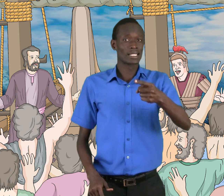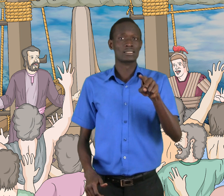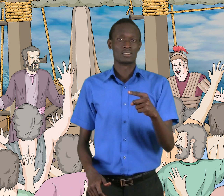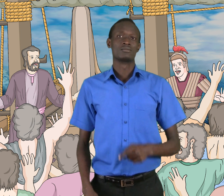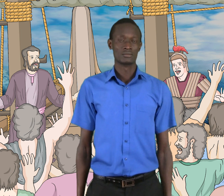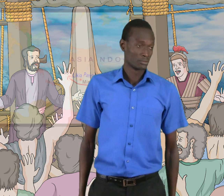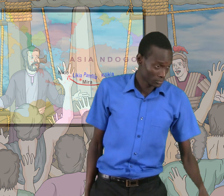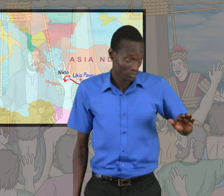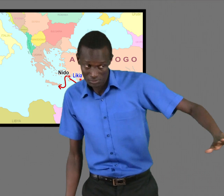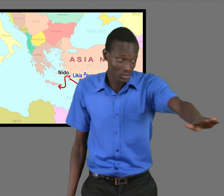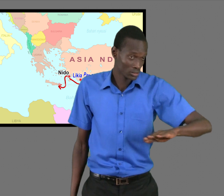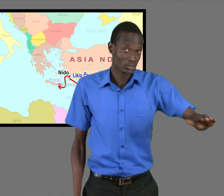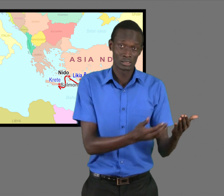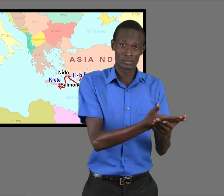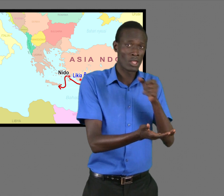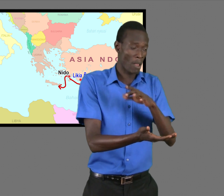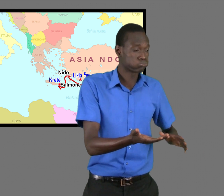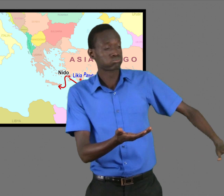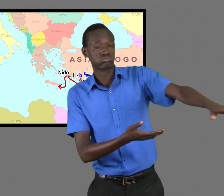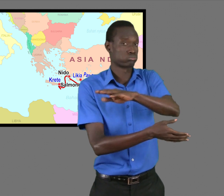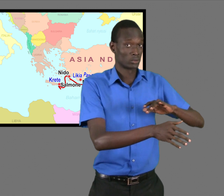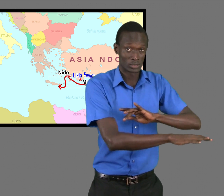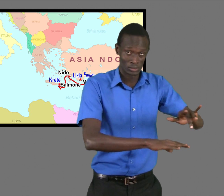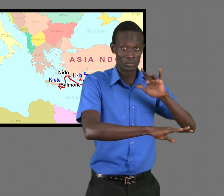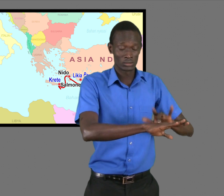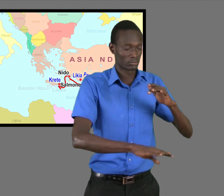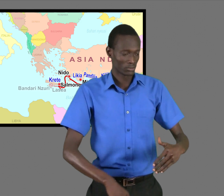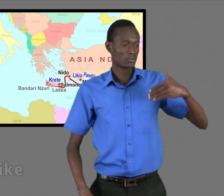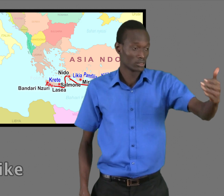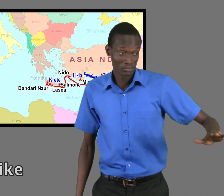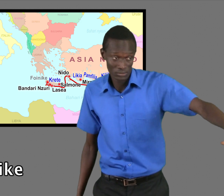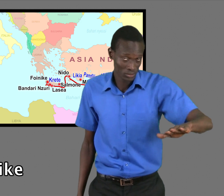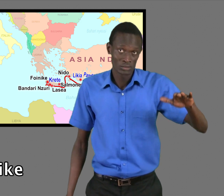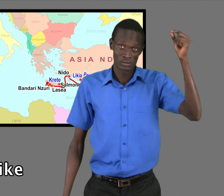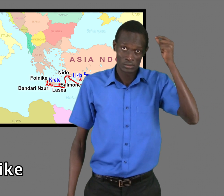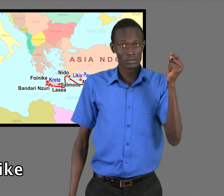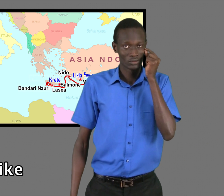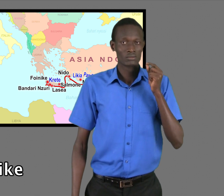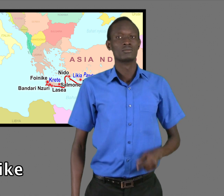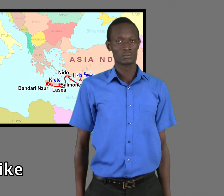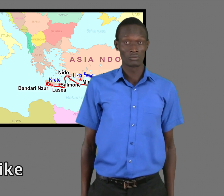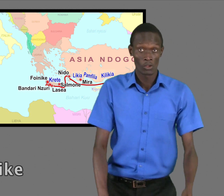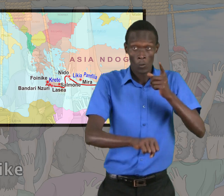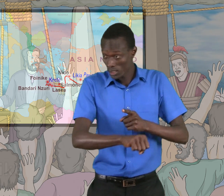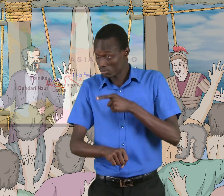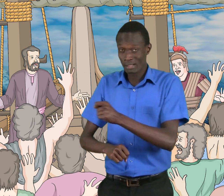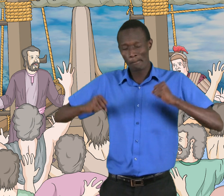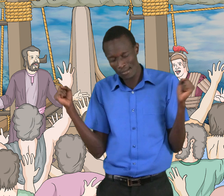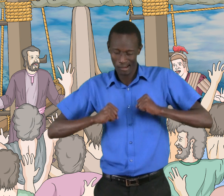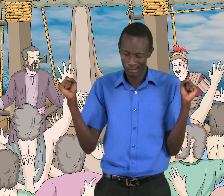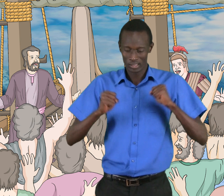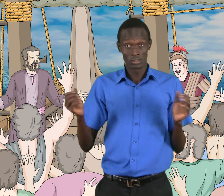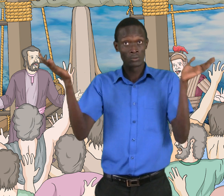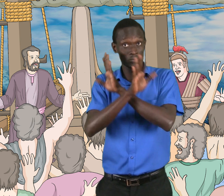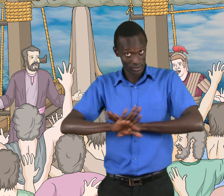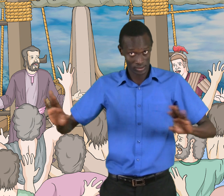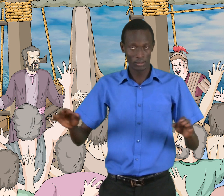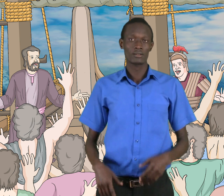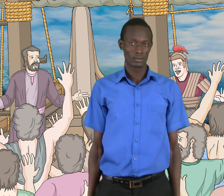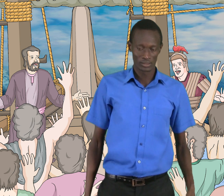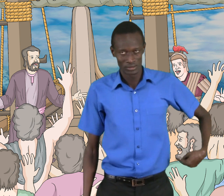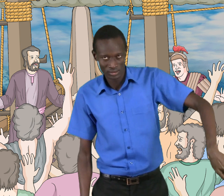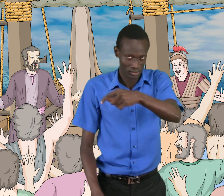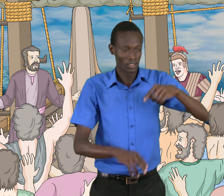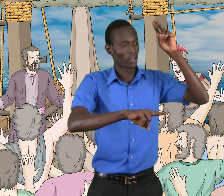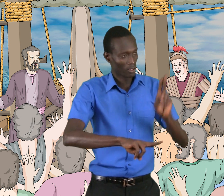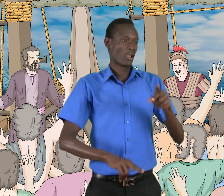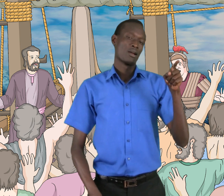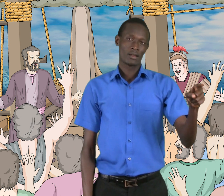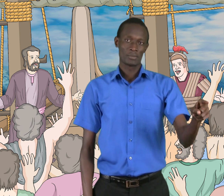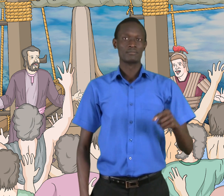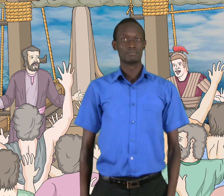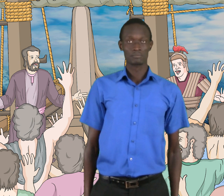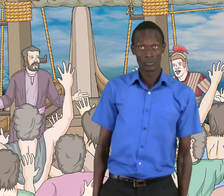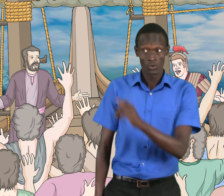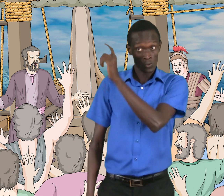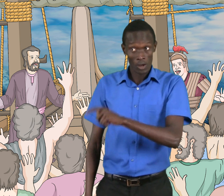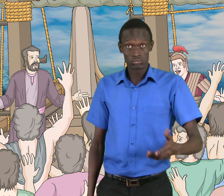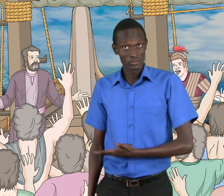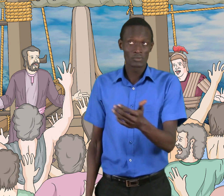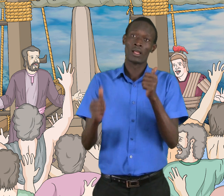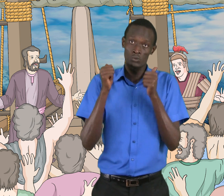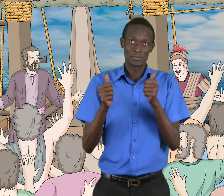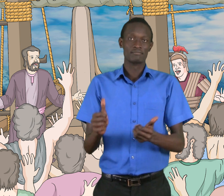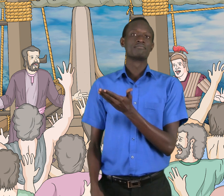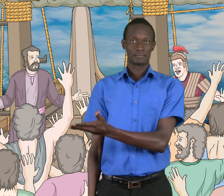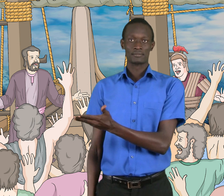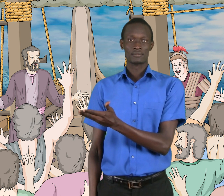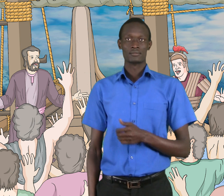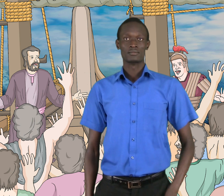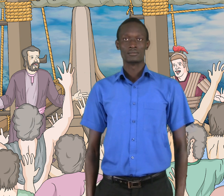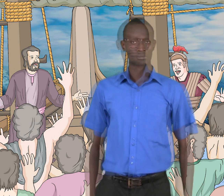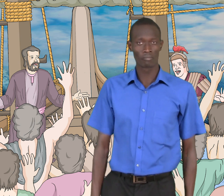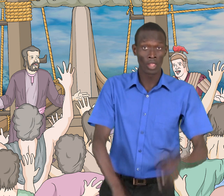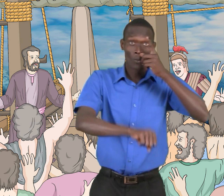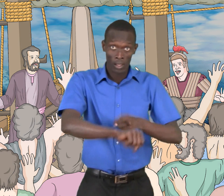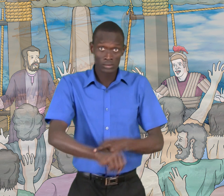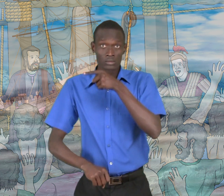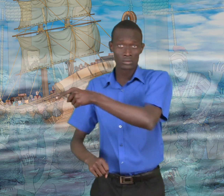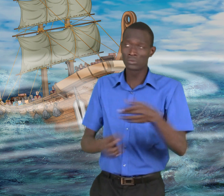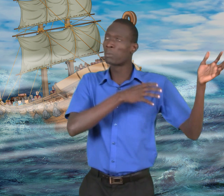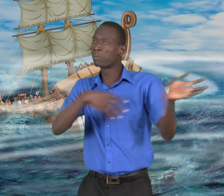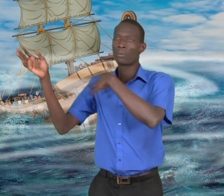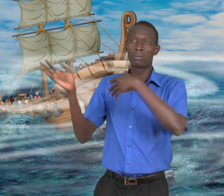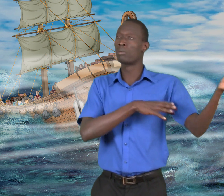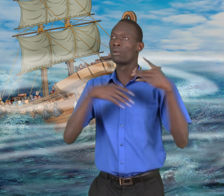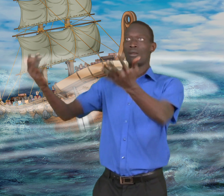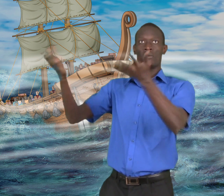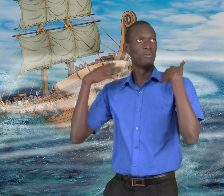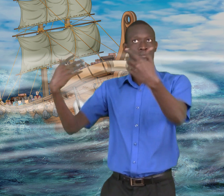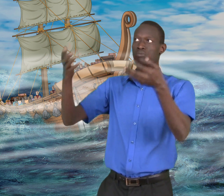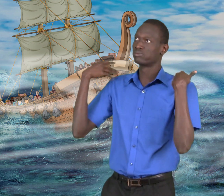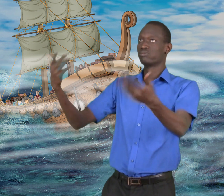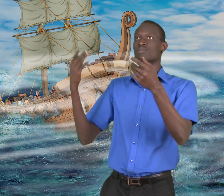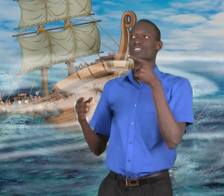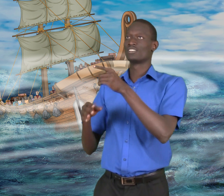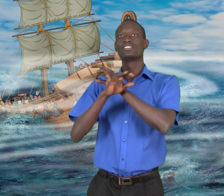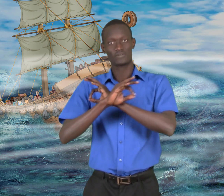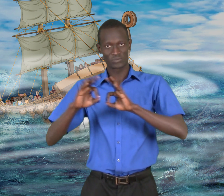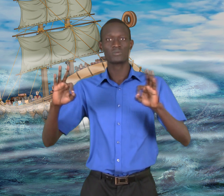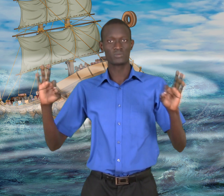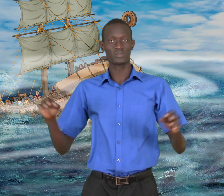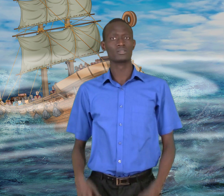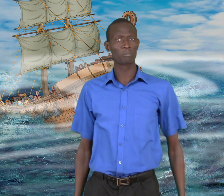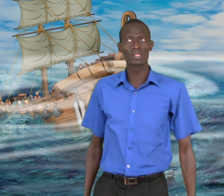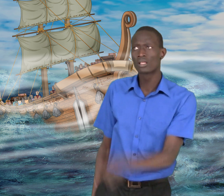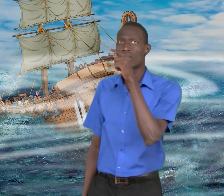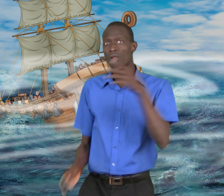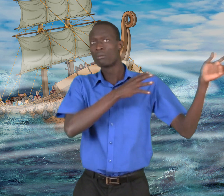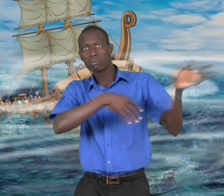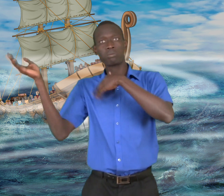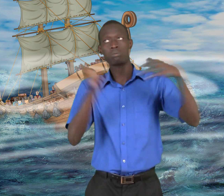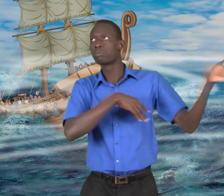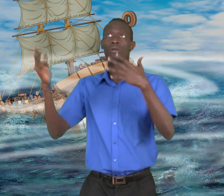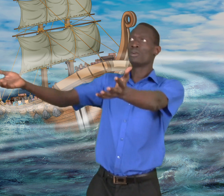Since the harbor was unsuitable to winter in, the majority decided to sail on, if somehow they could reach Phoenix to winter there.